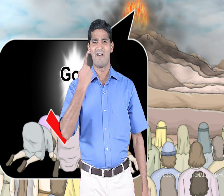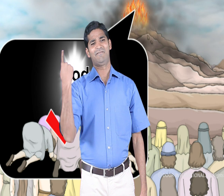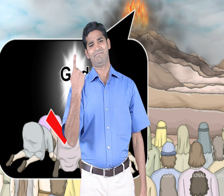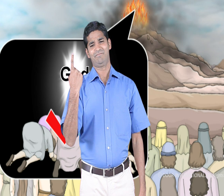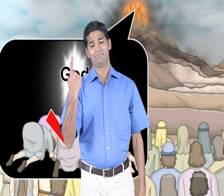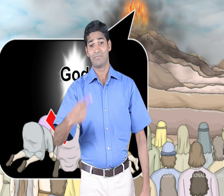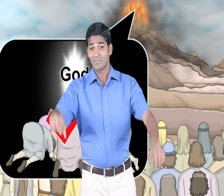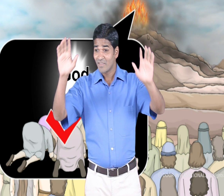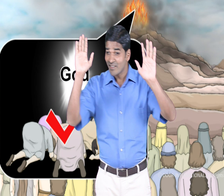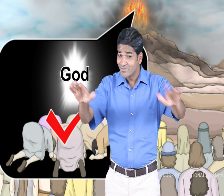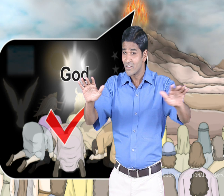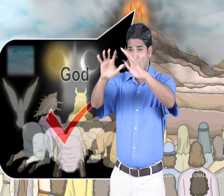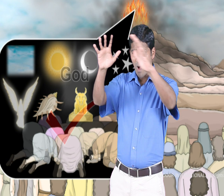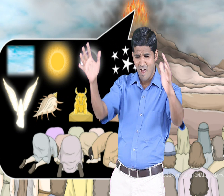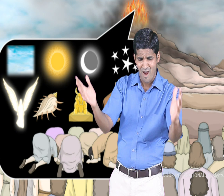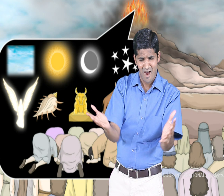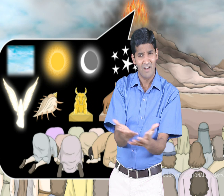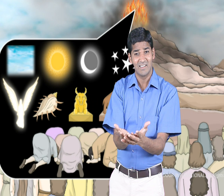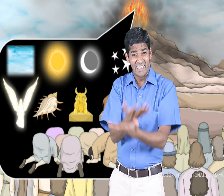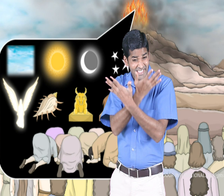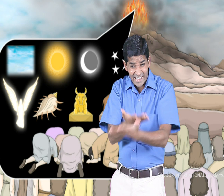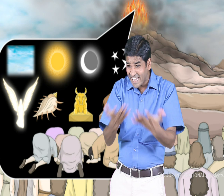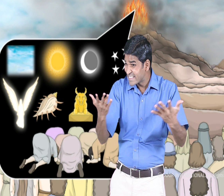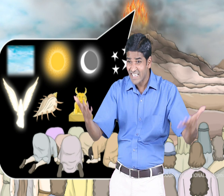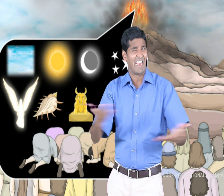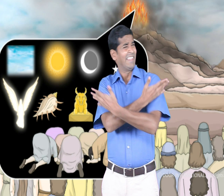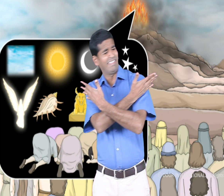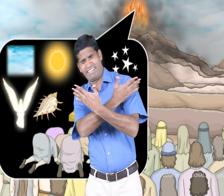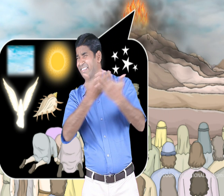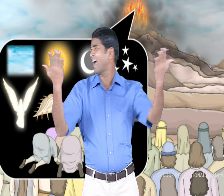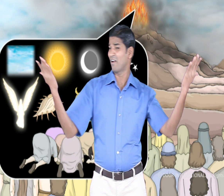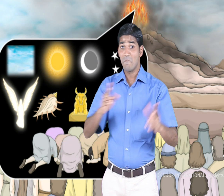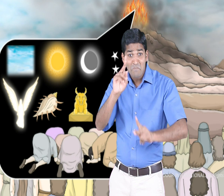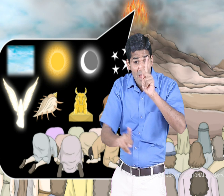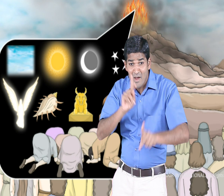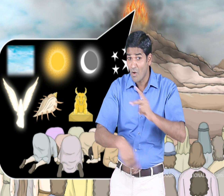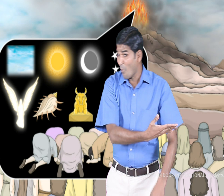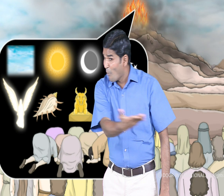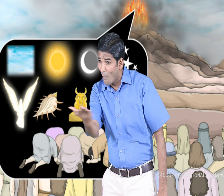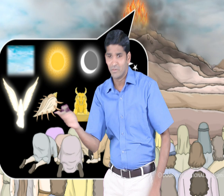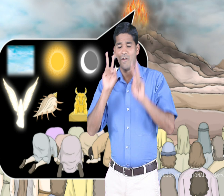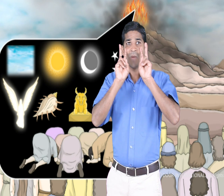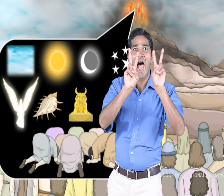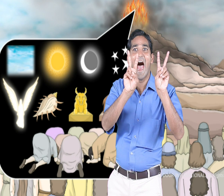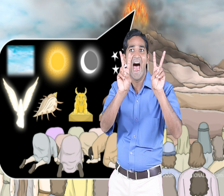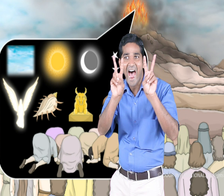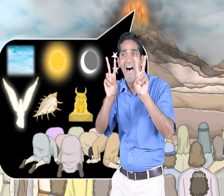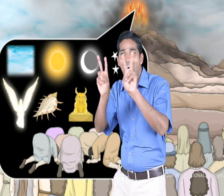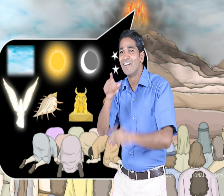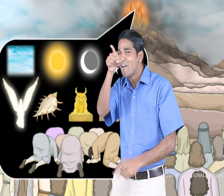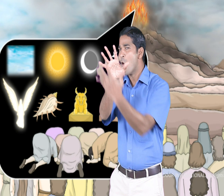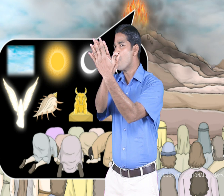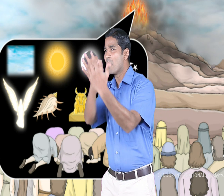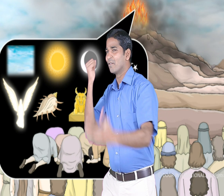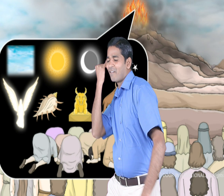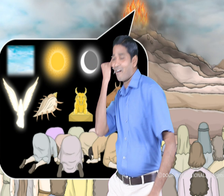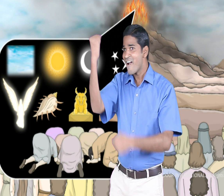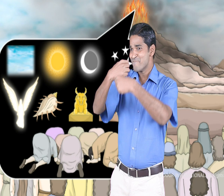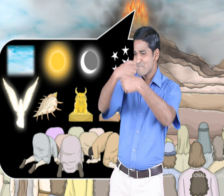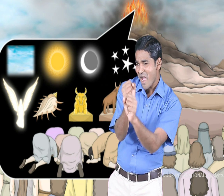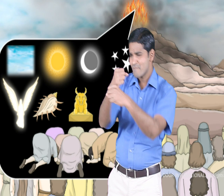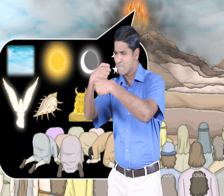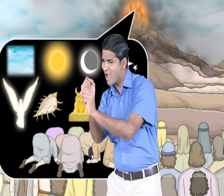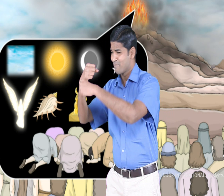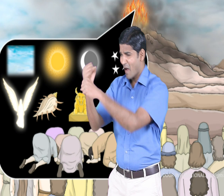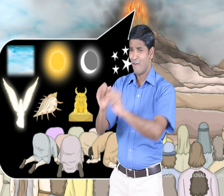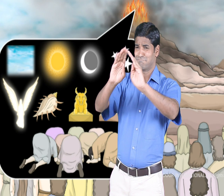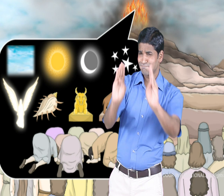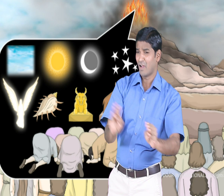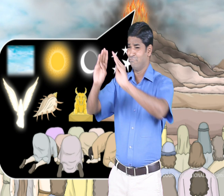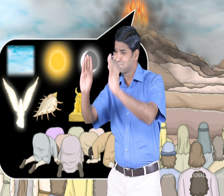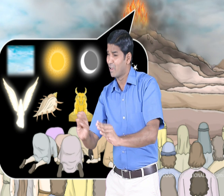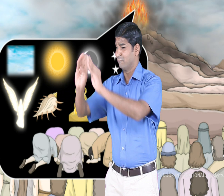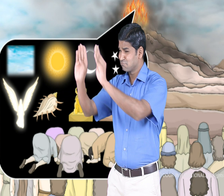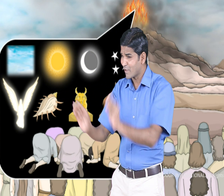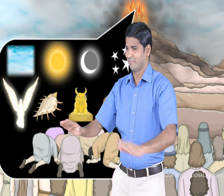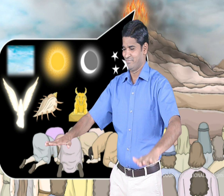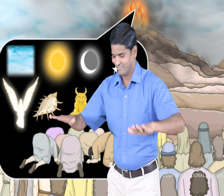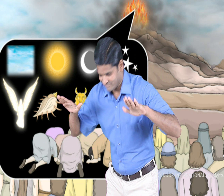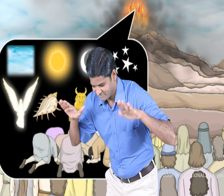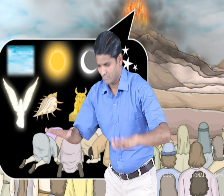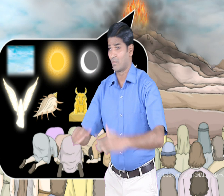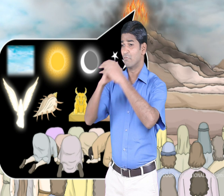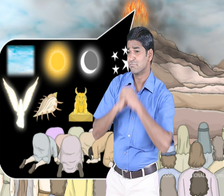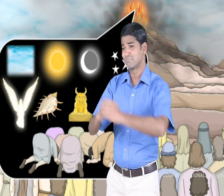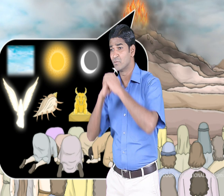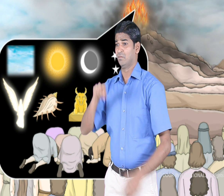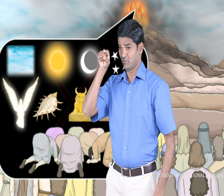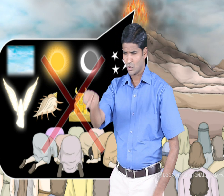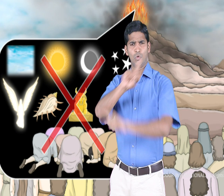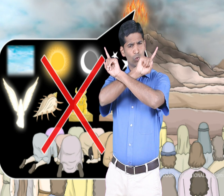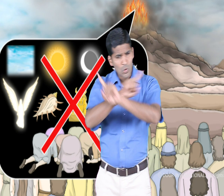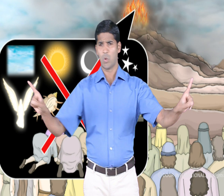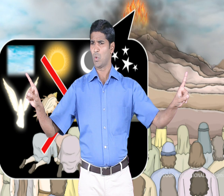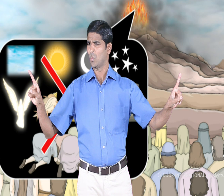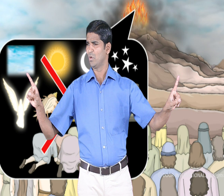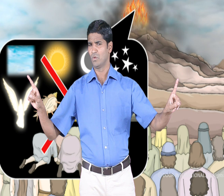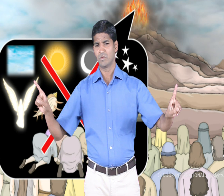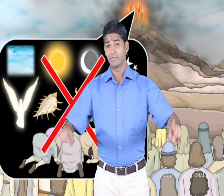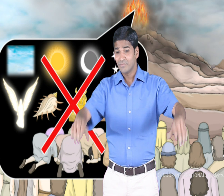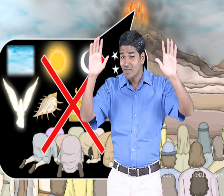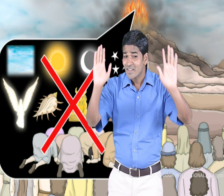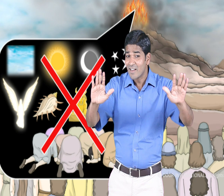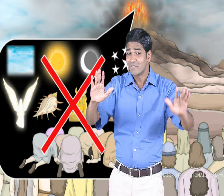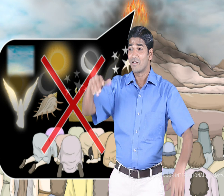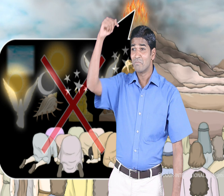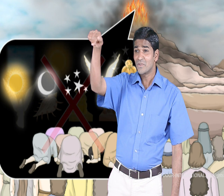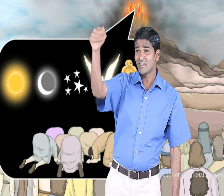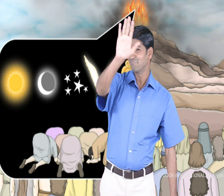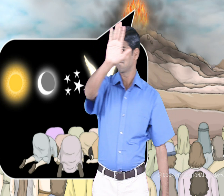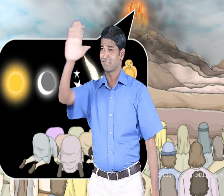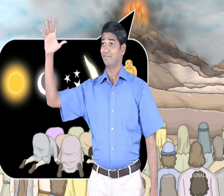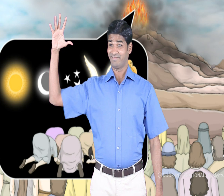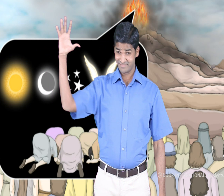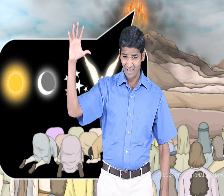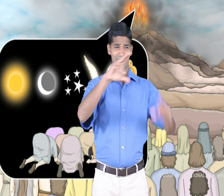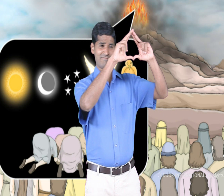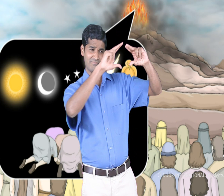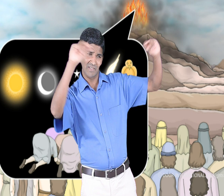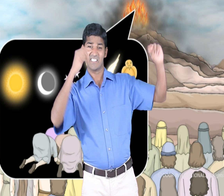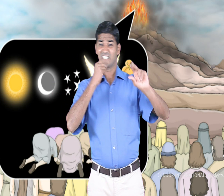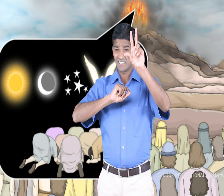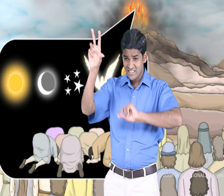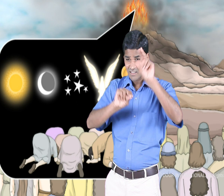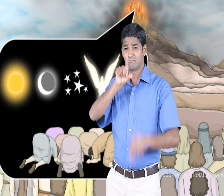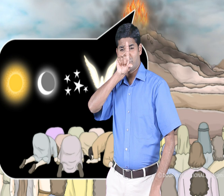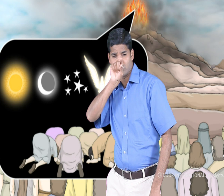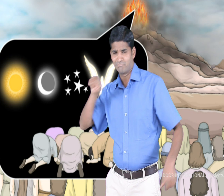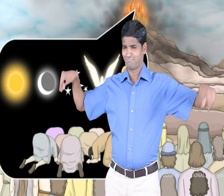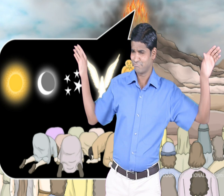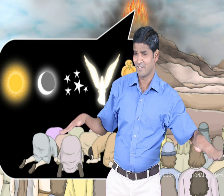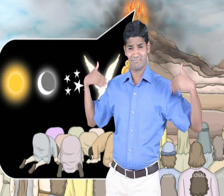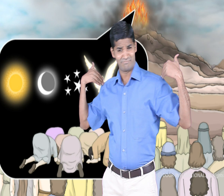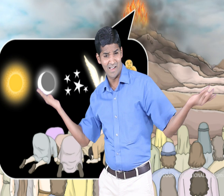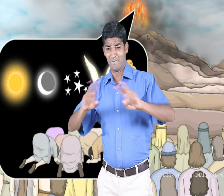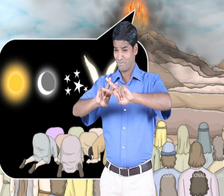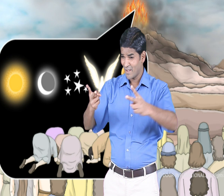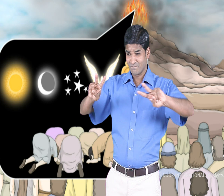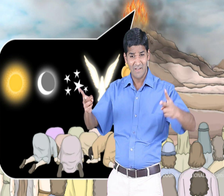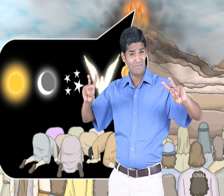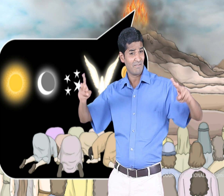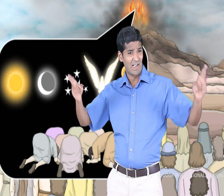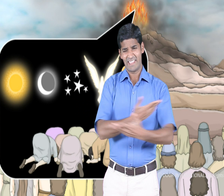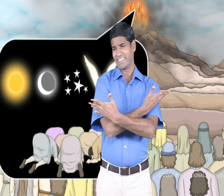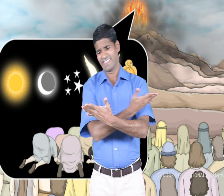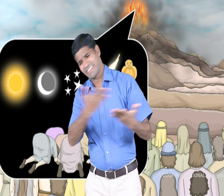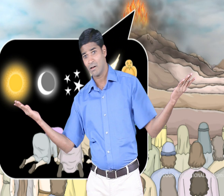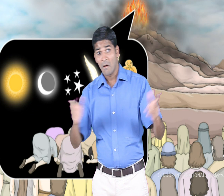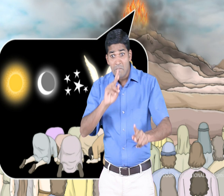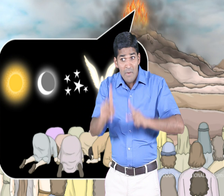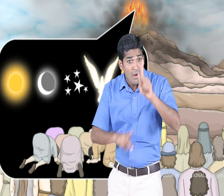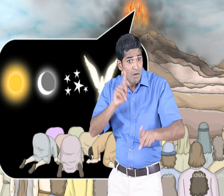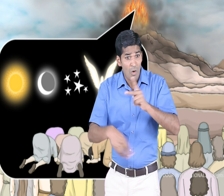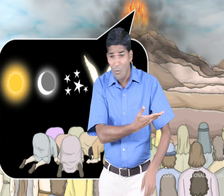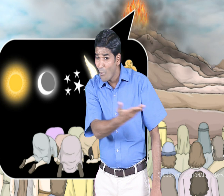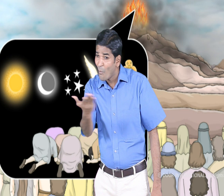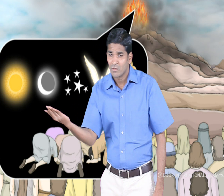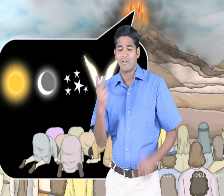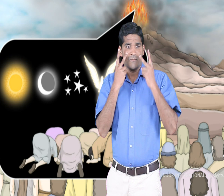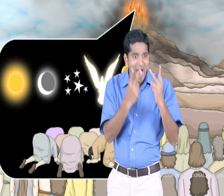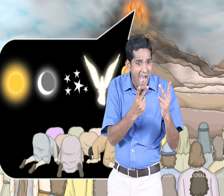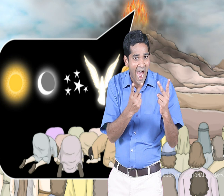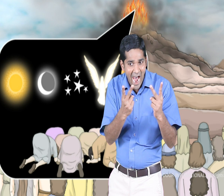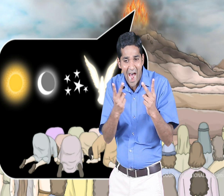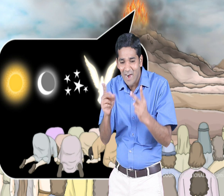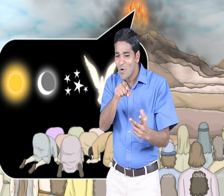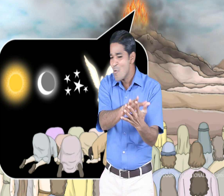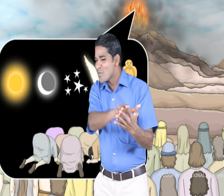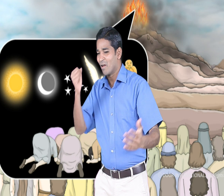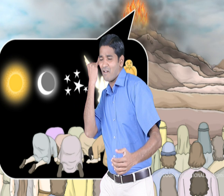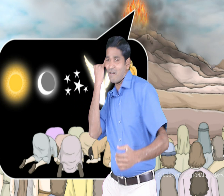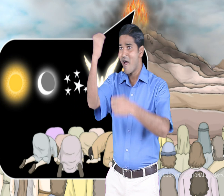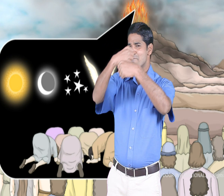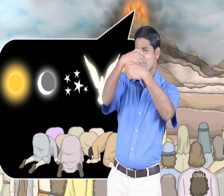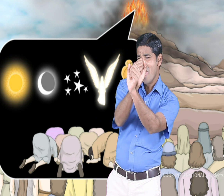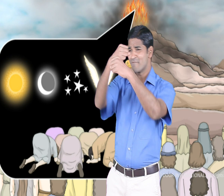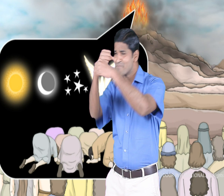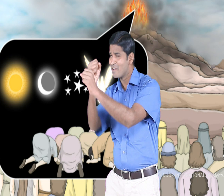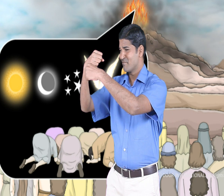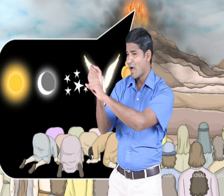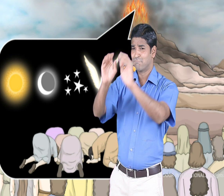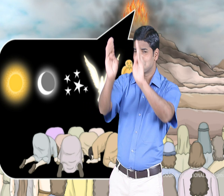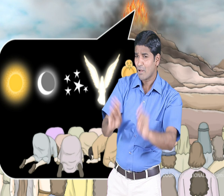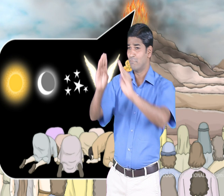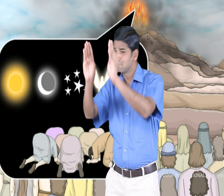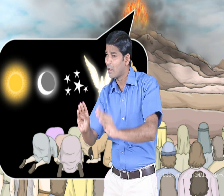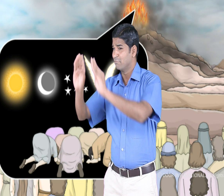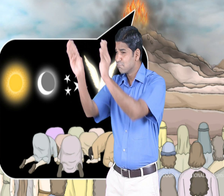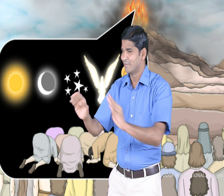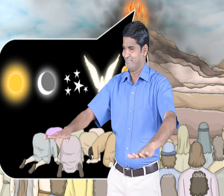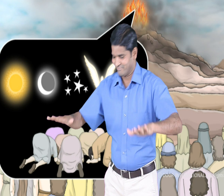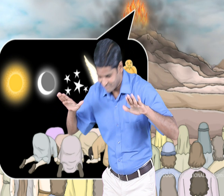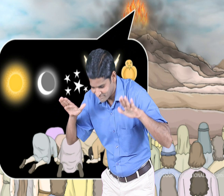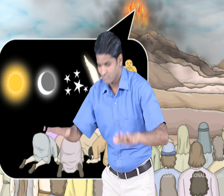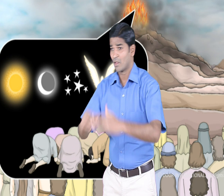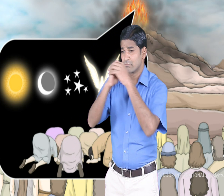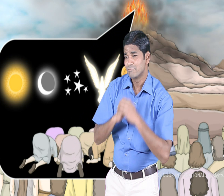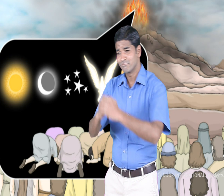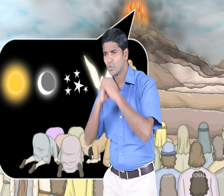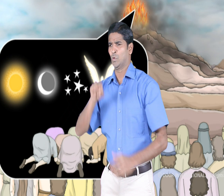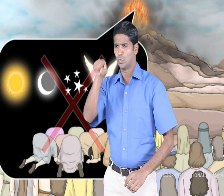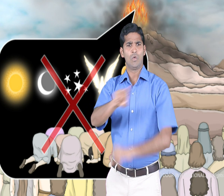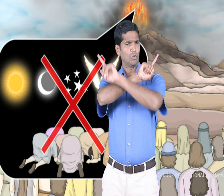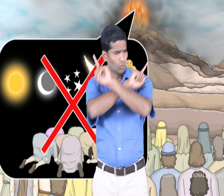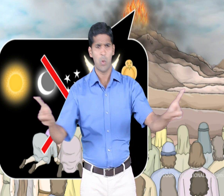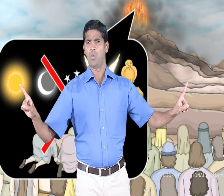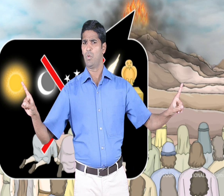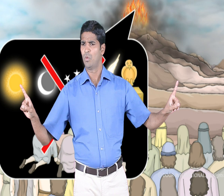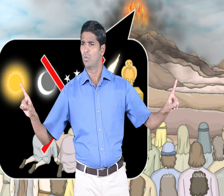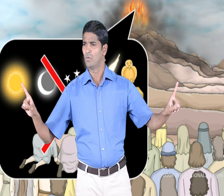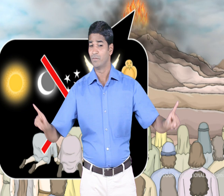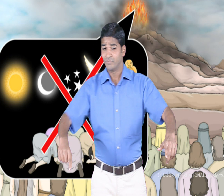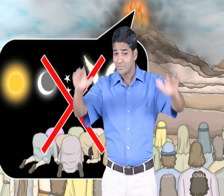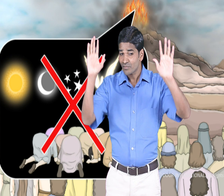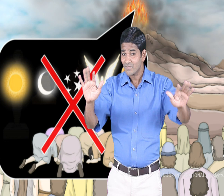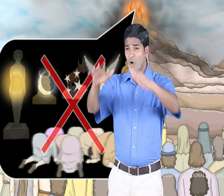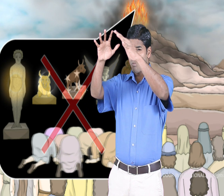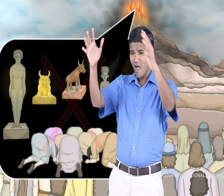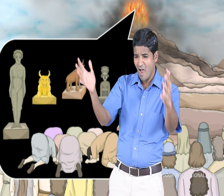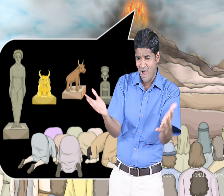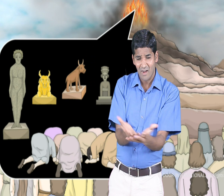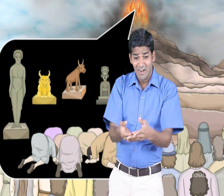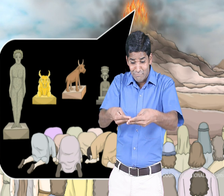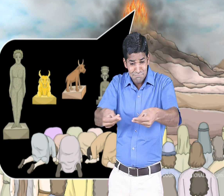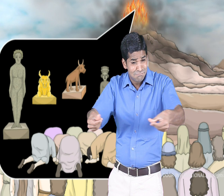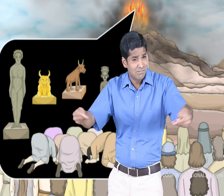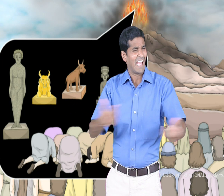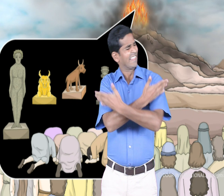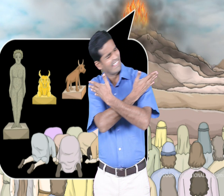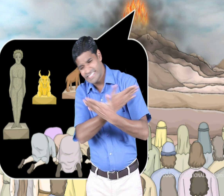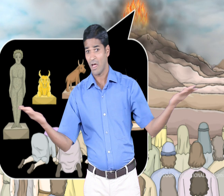You shall not make for yourself an idol in the form of anything in the heavens above, on the earth below, or in the waters beneath.